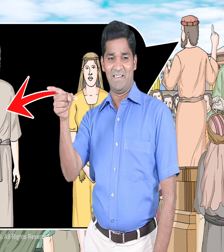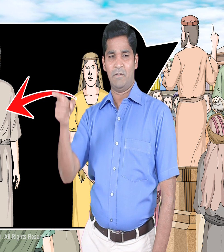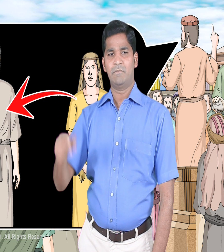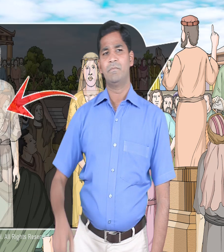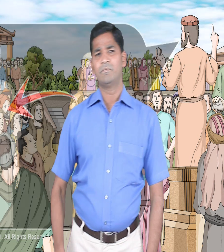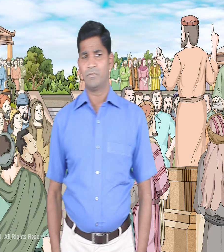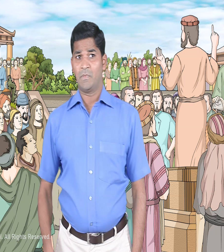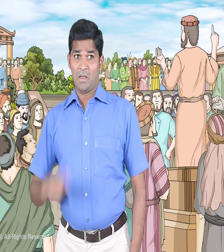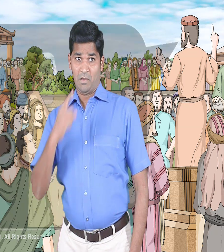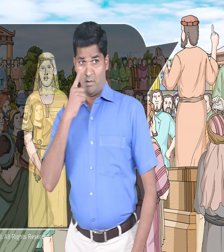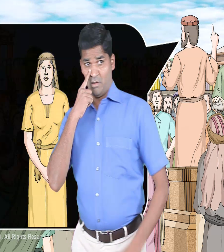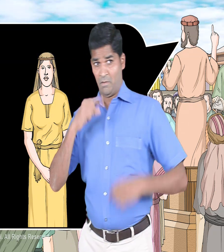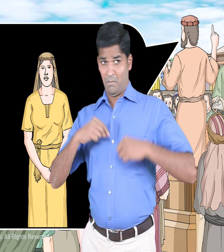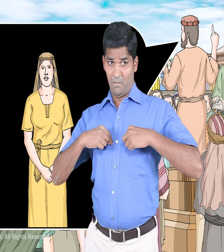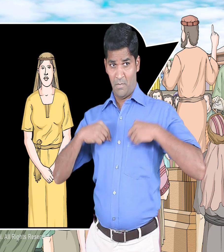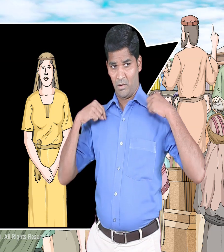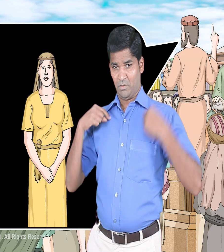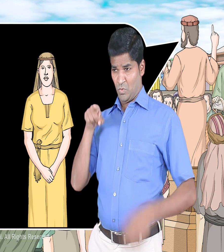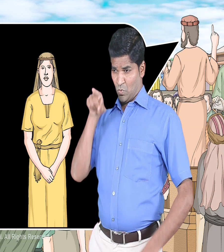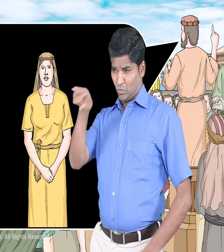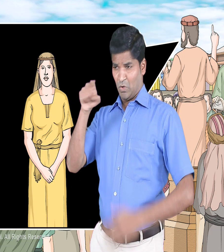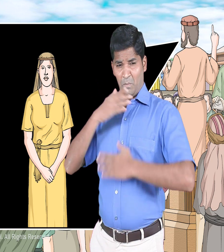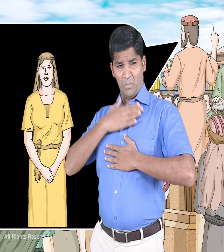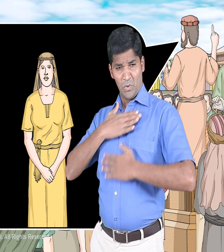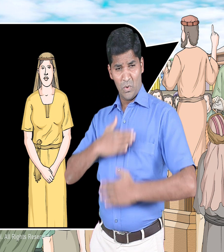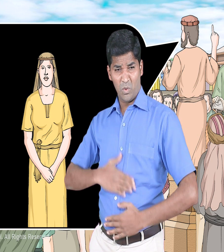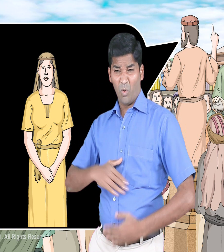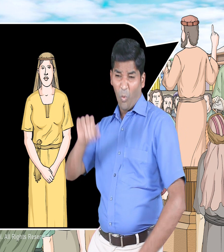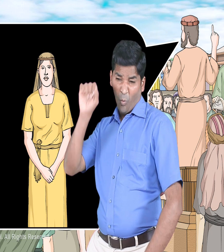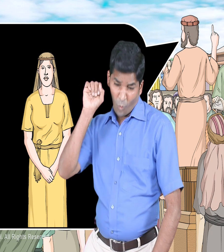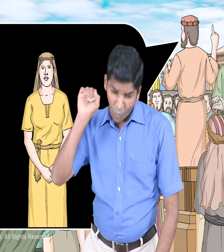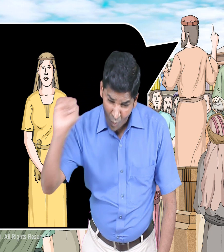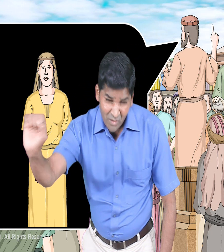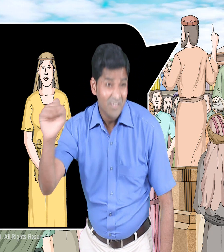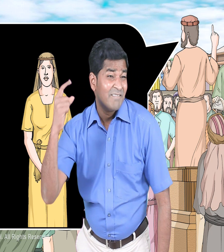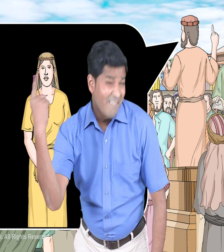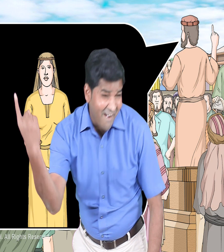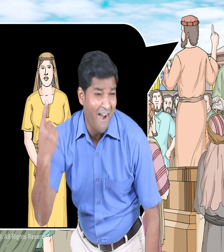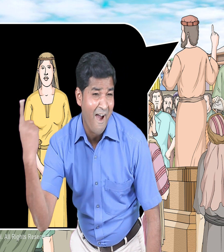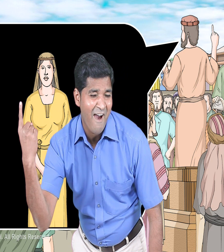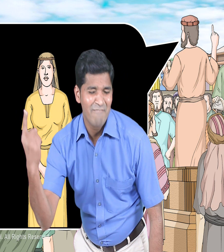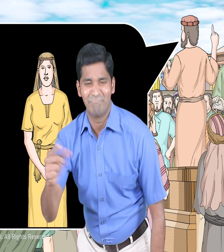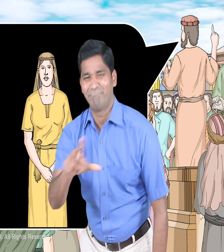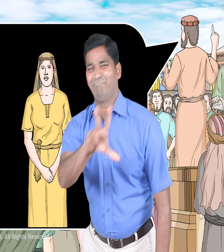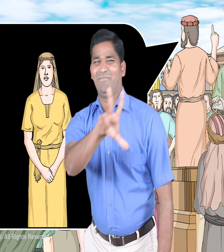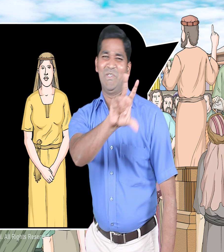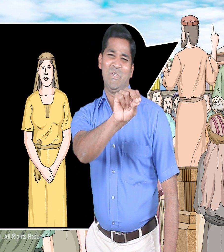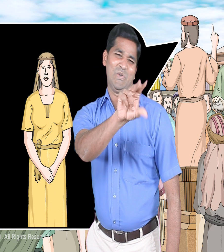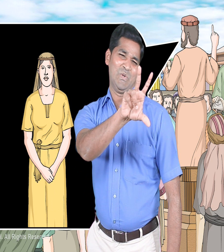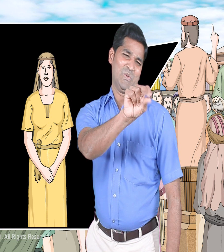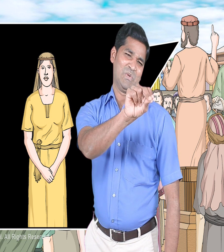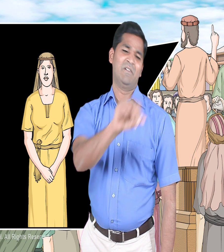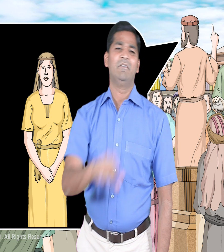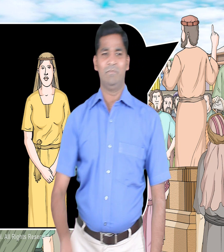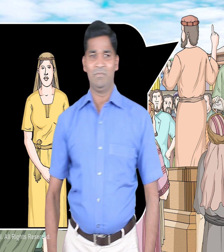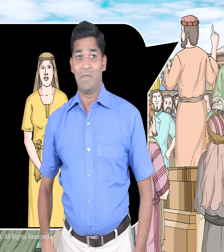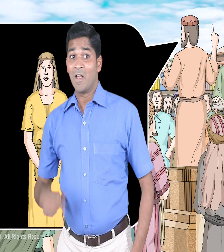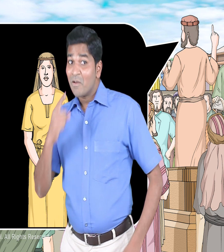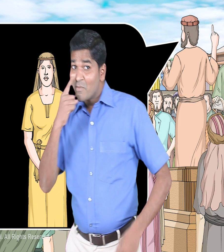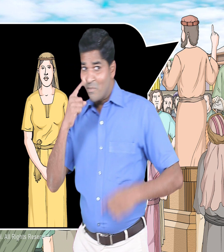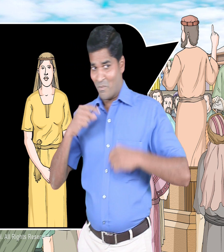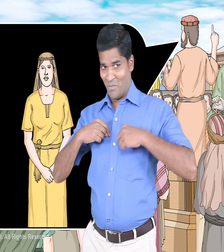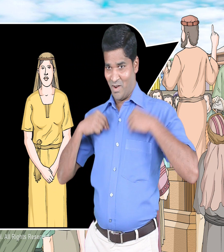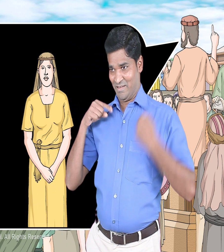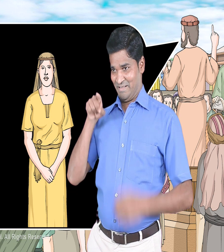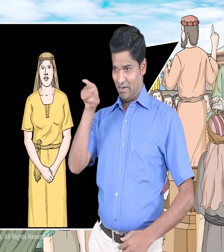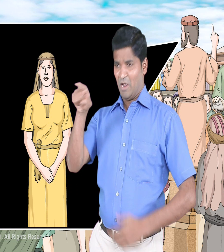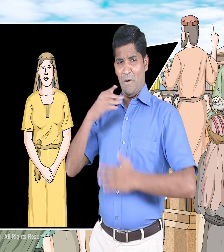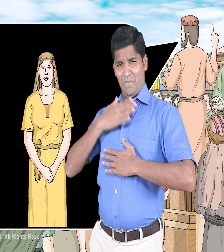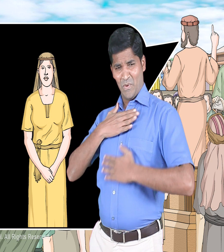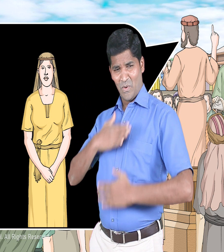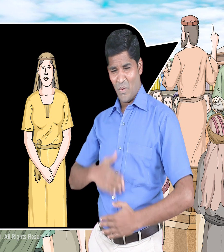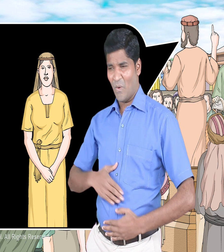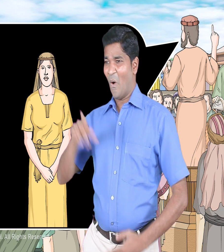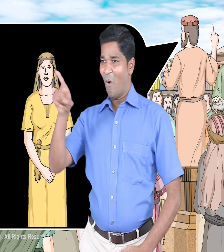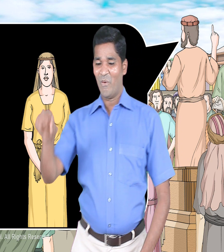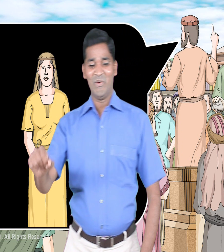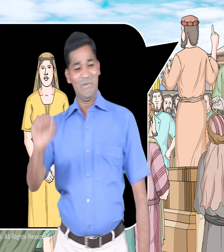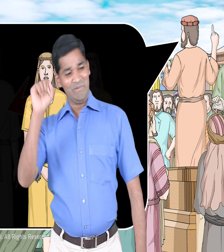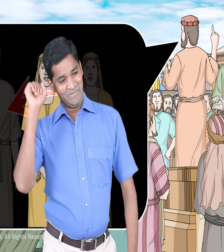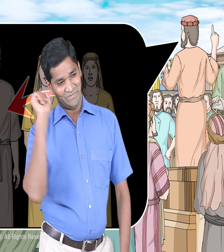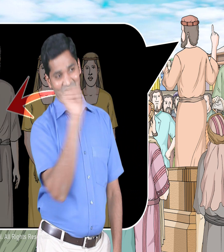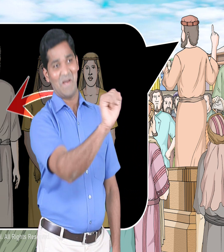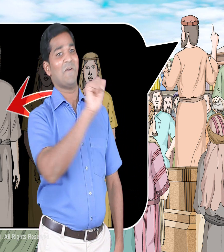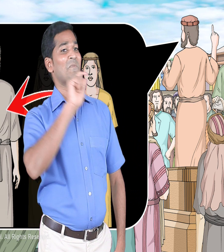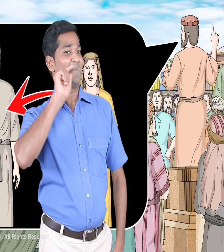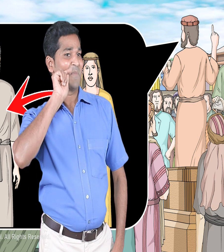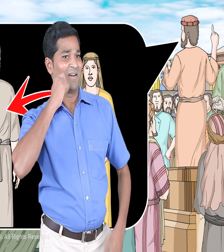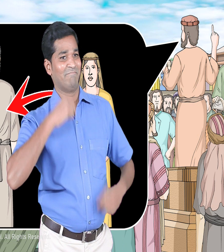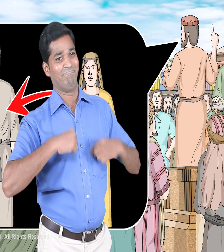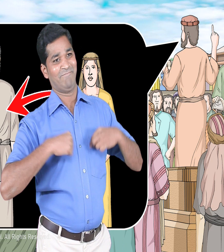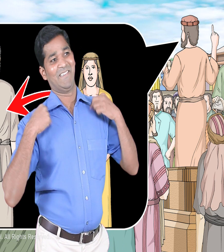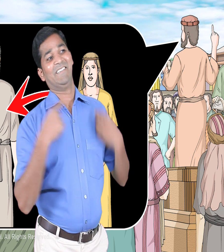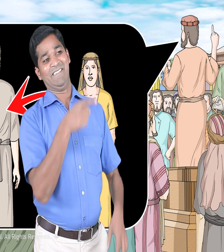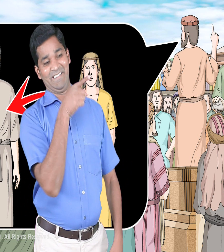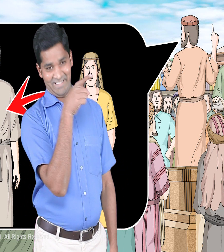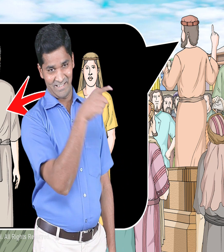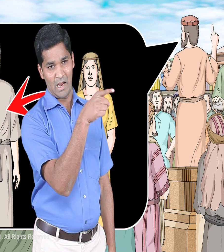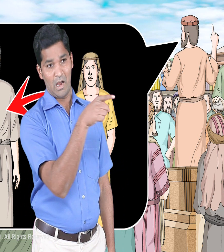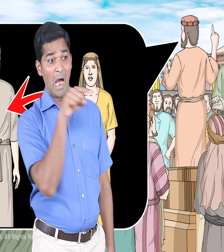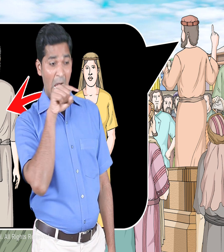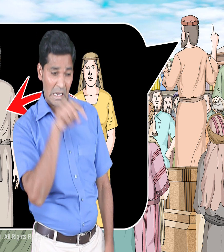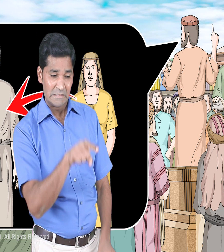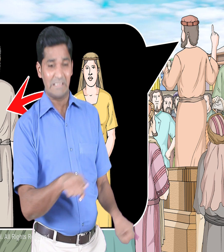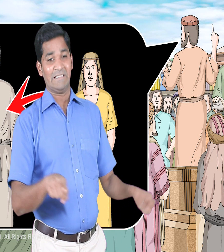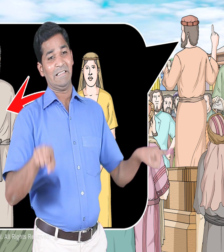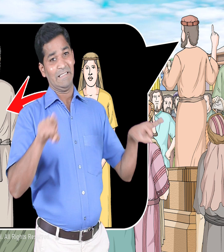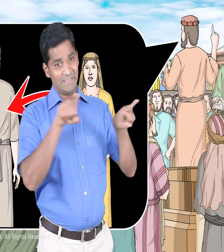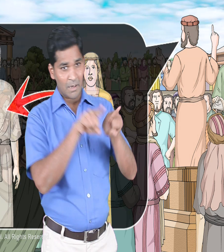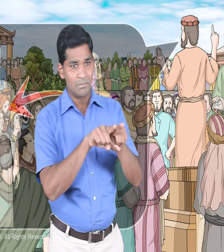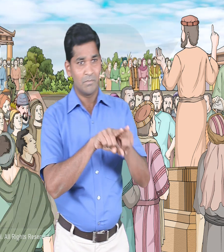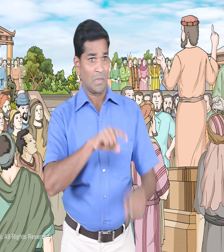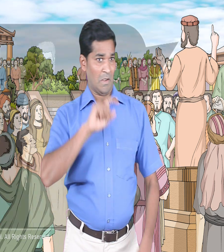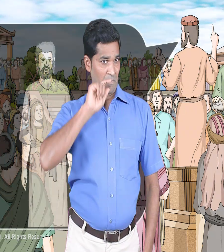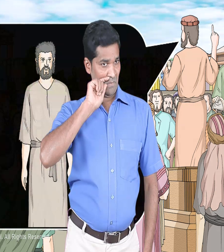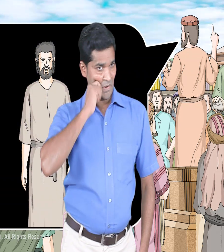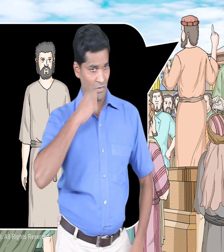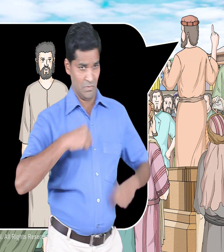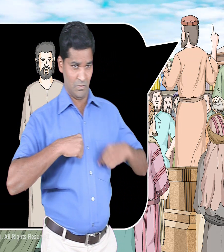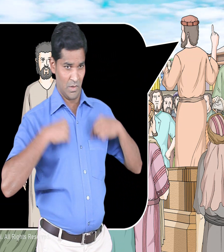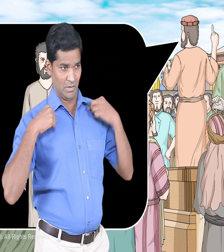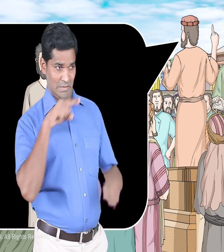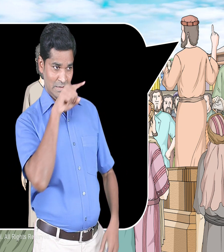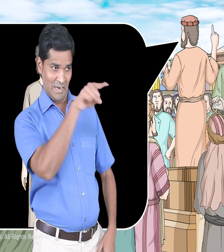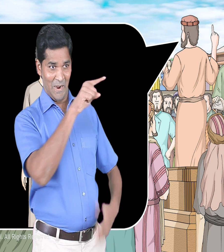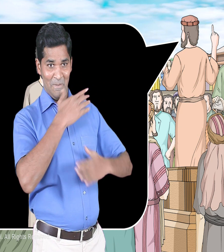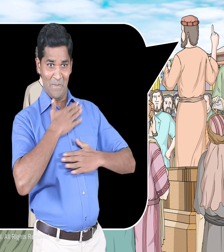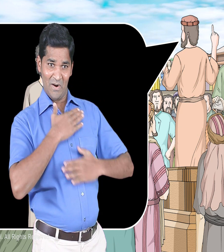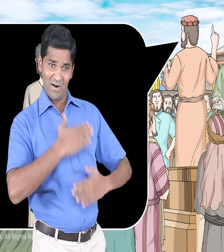The wife does not have authority over her own body, but the husband.